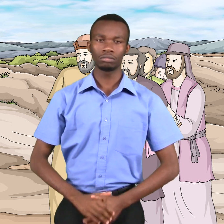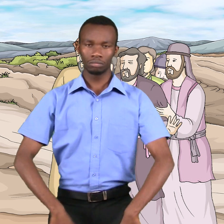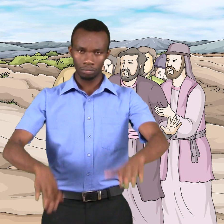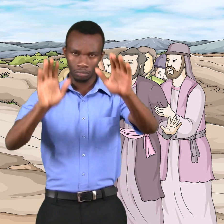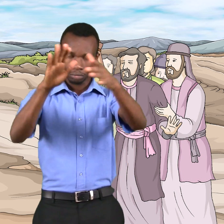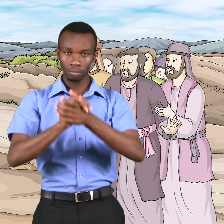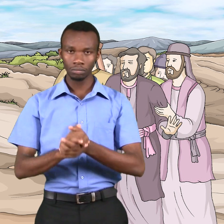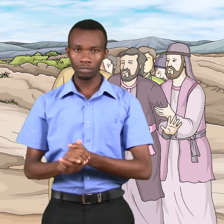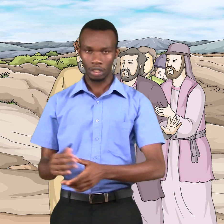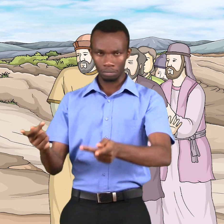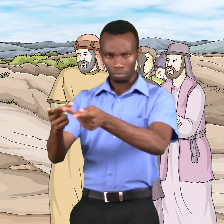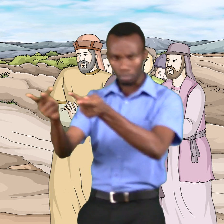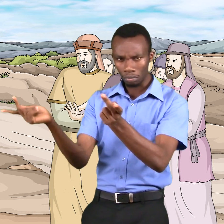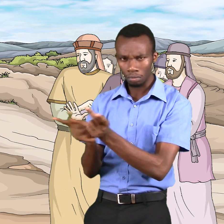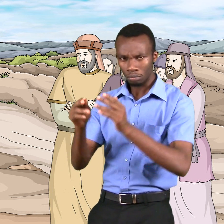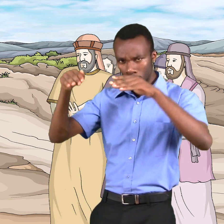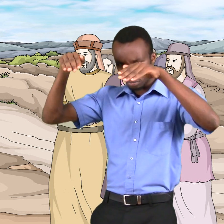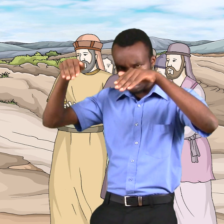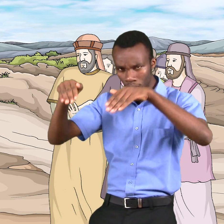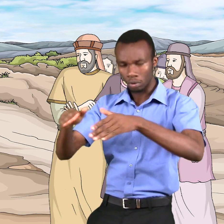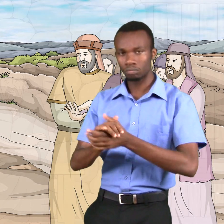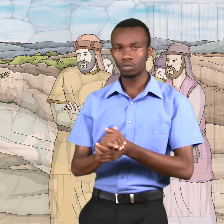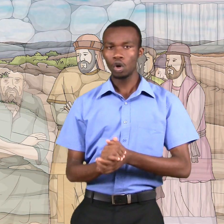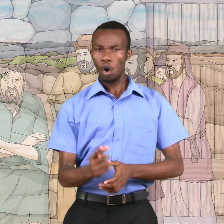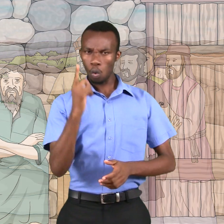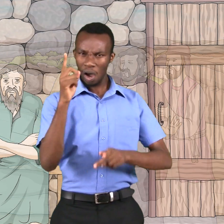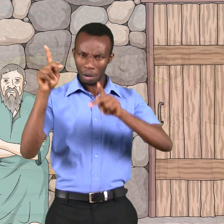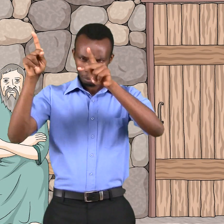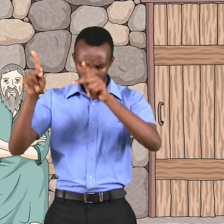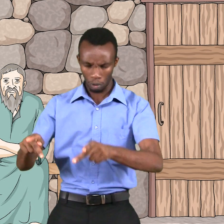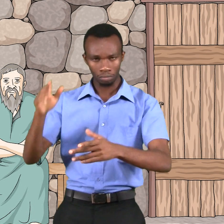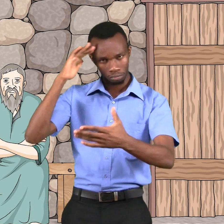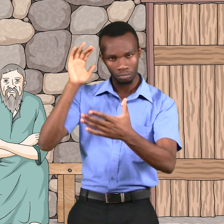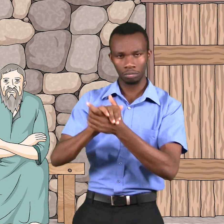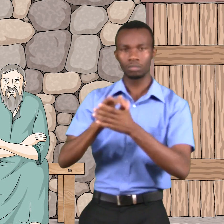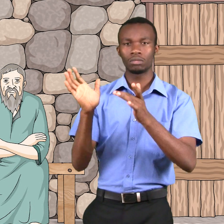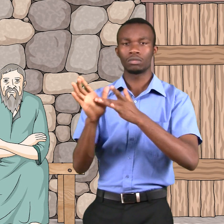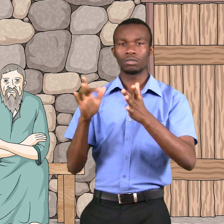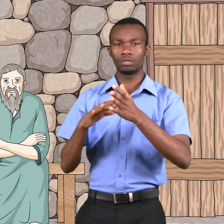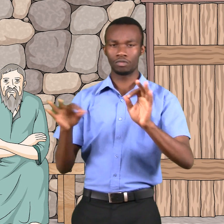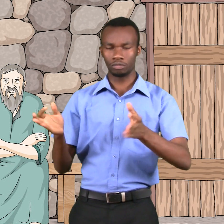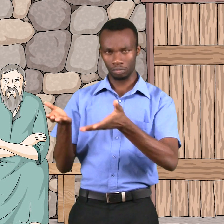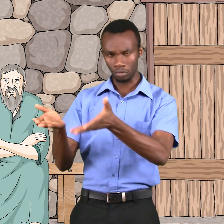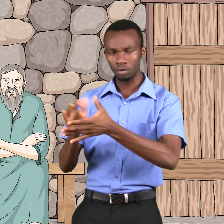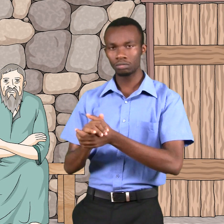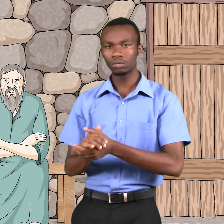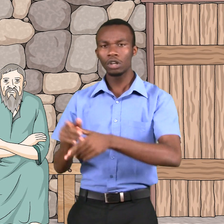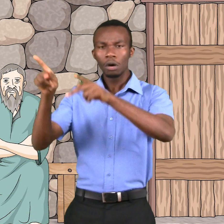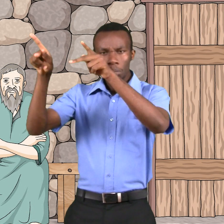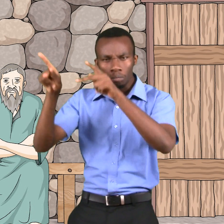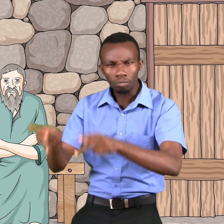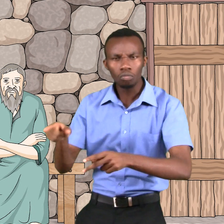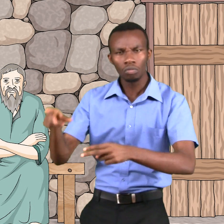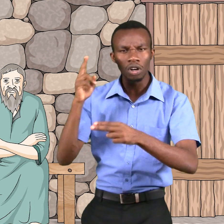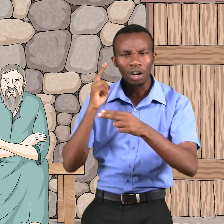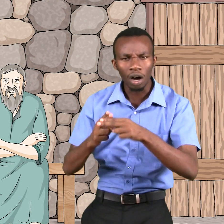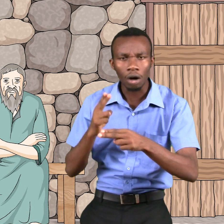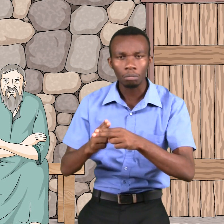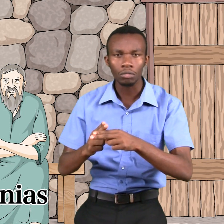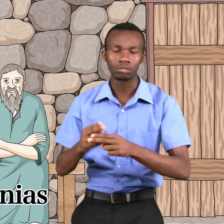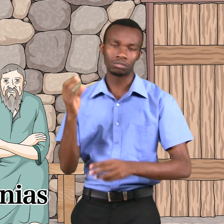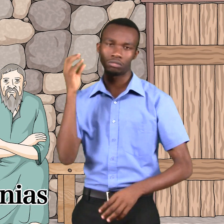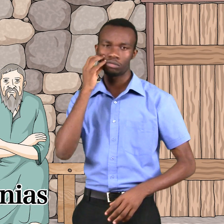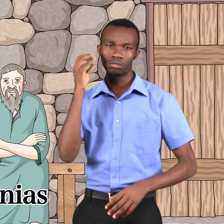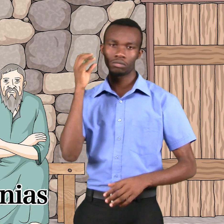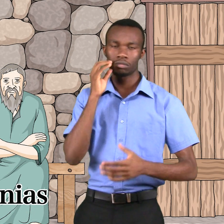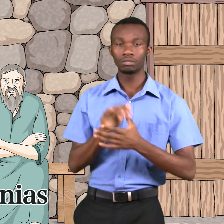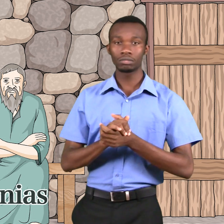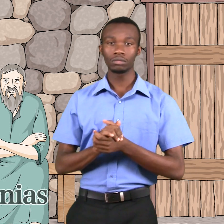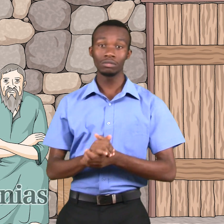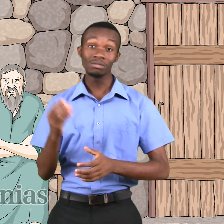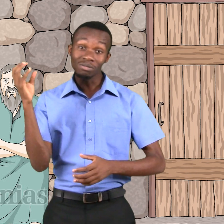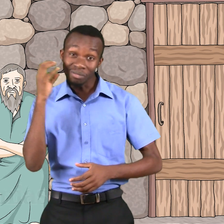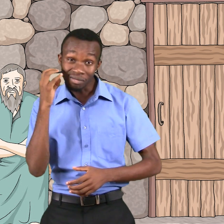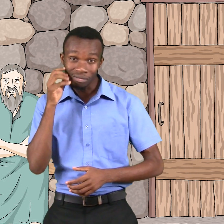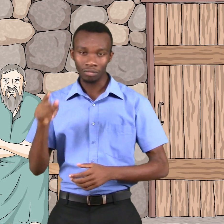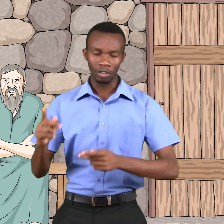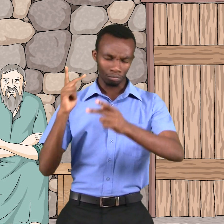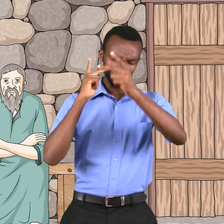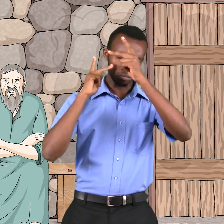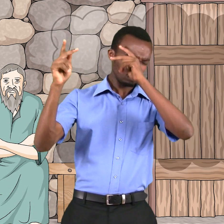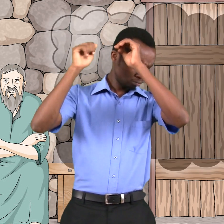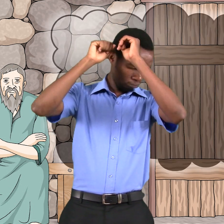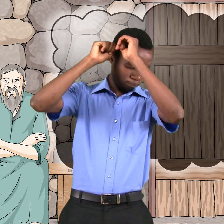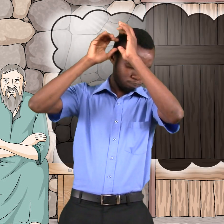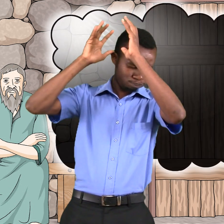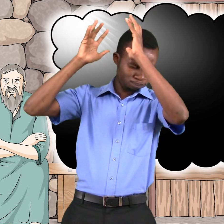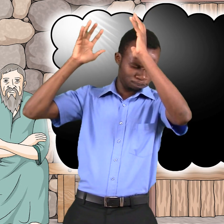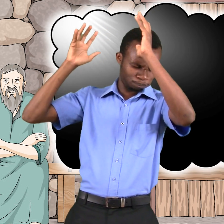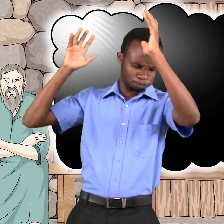In Damascus there was a disciple named Ananias.